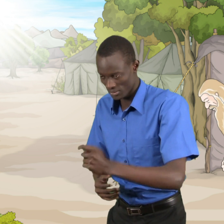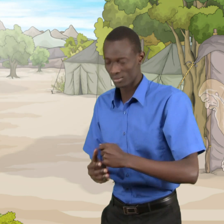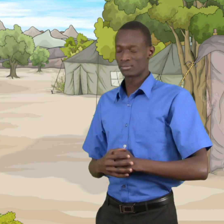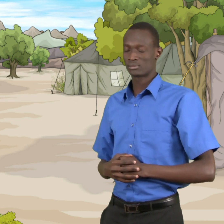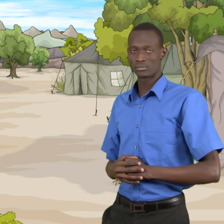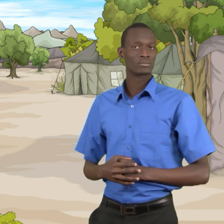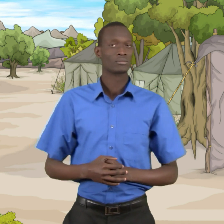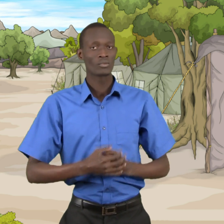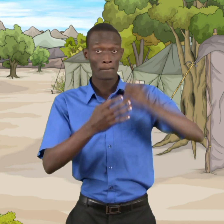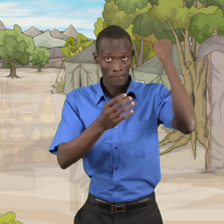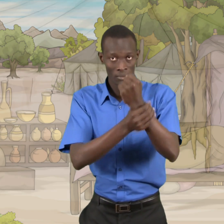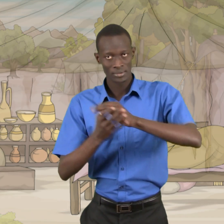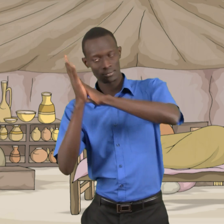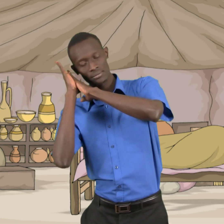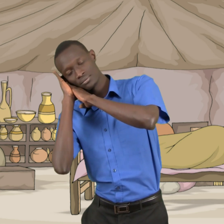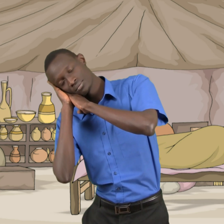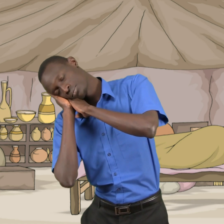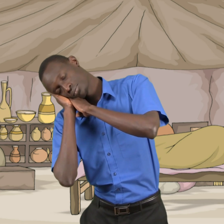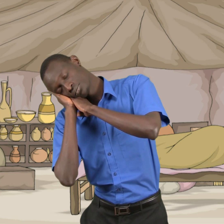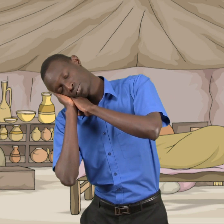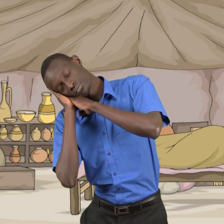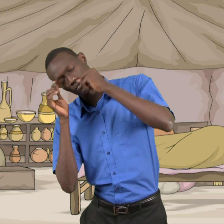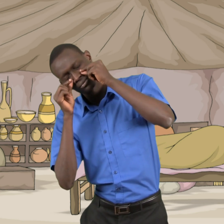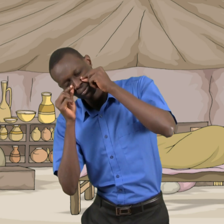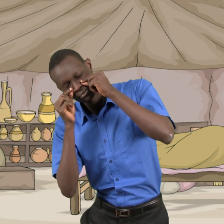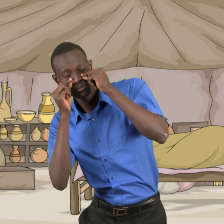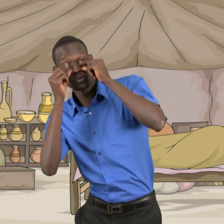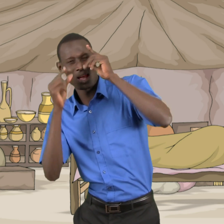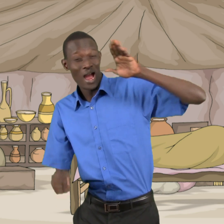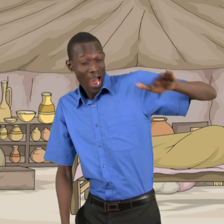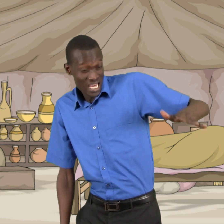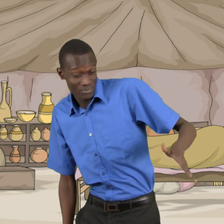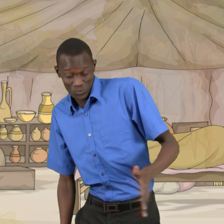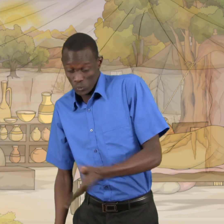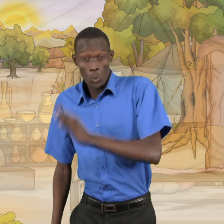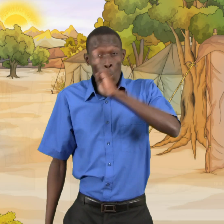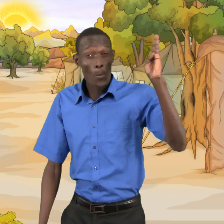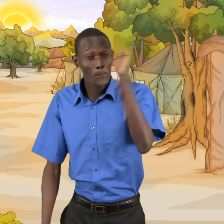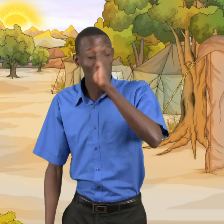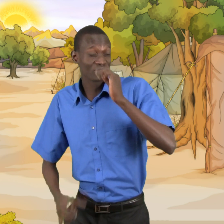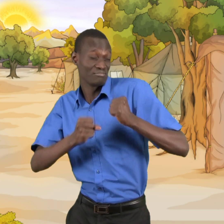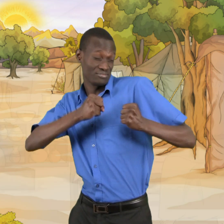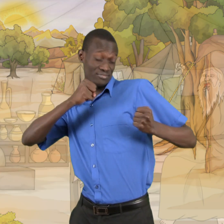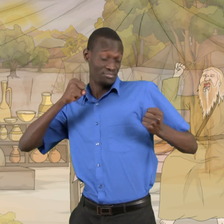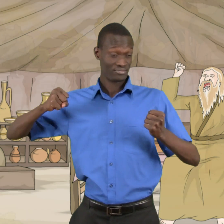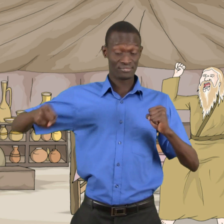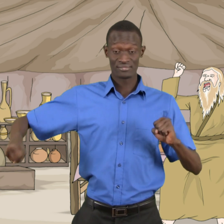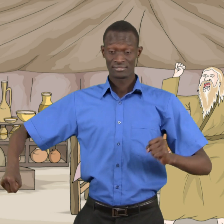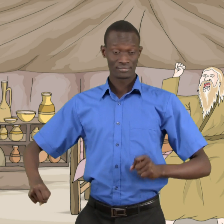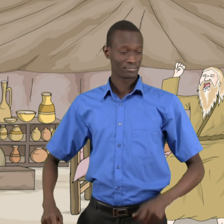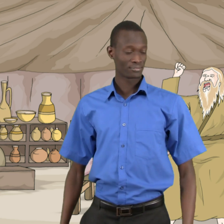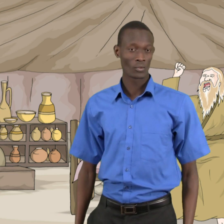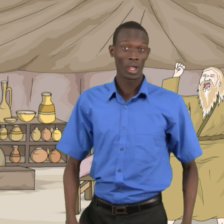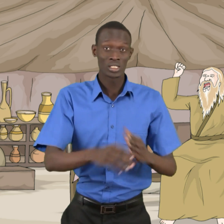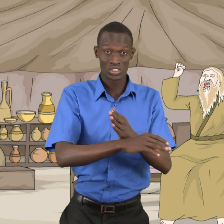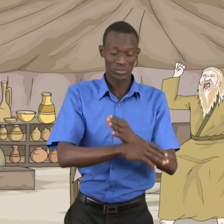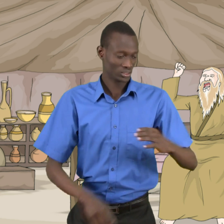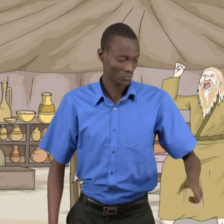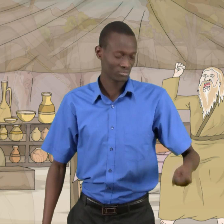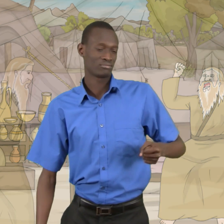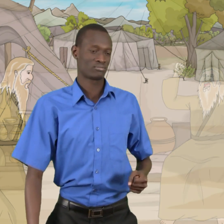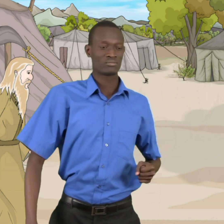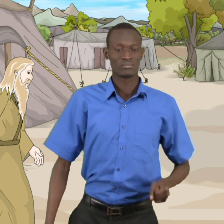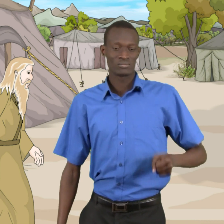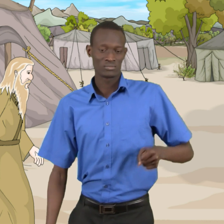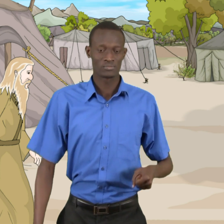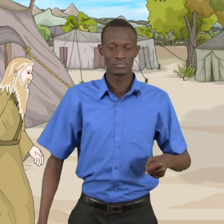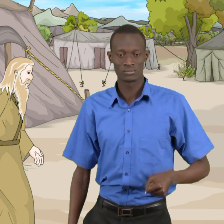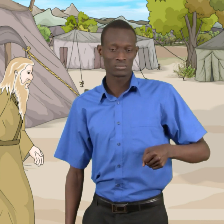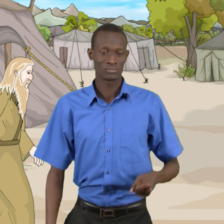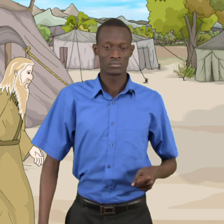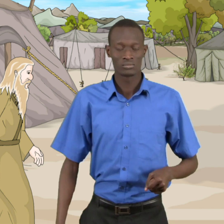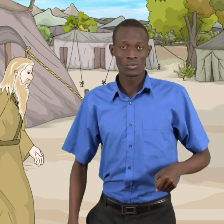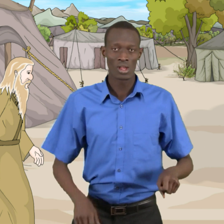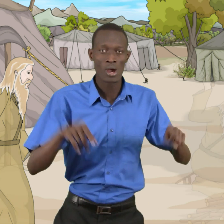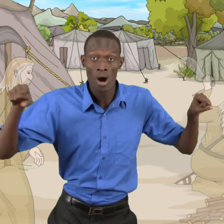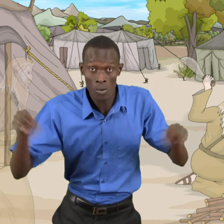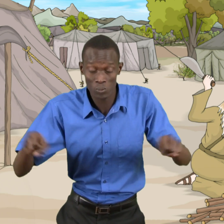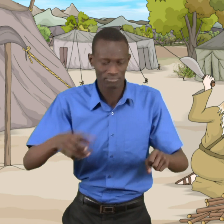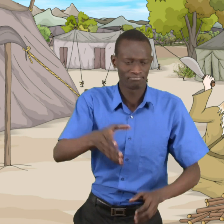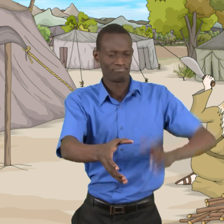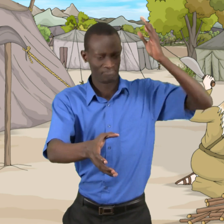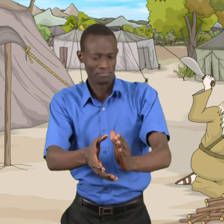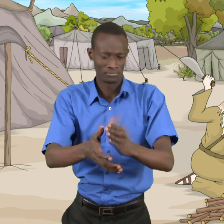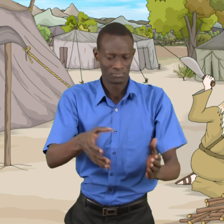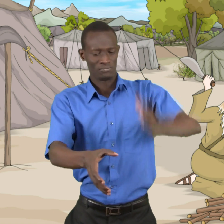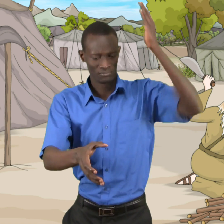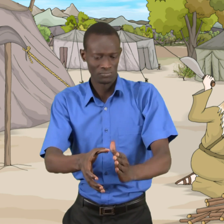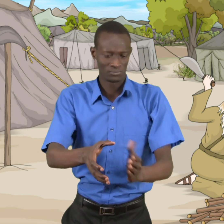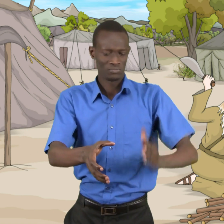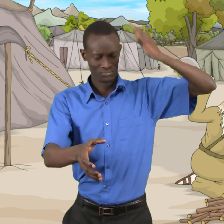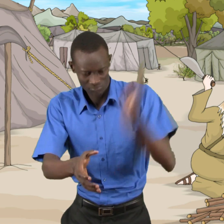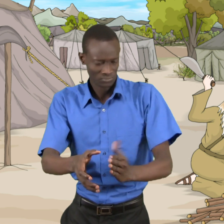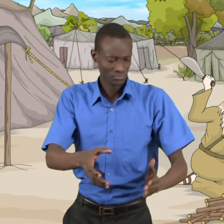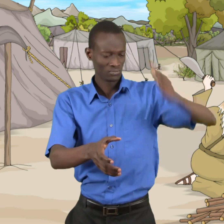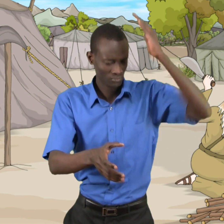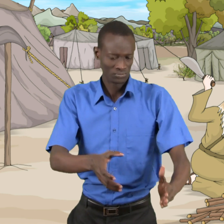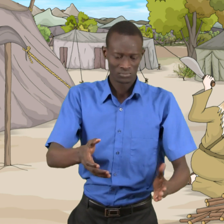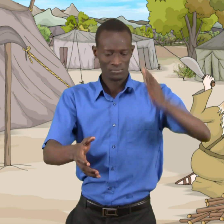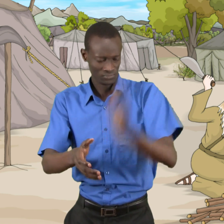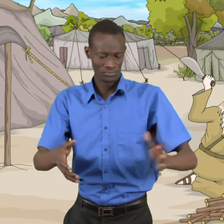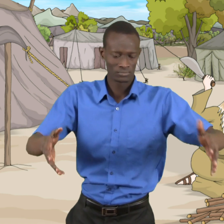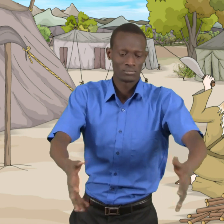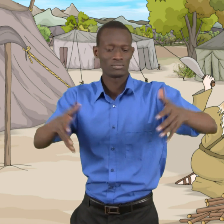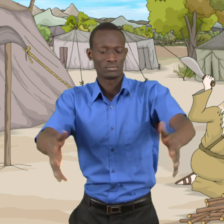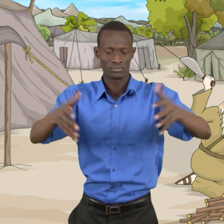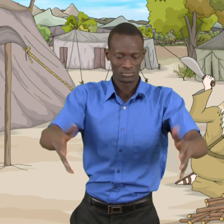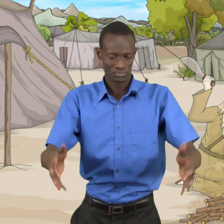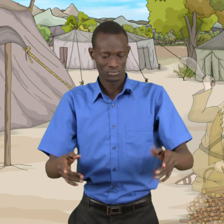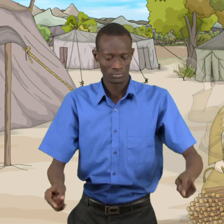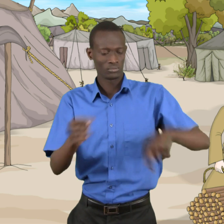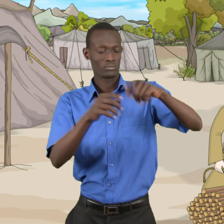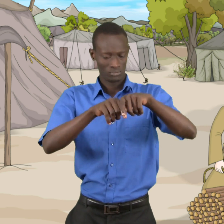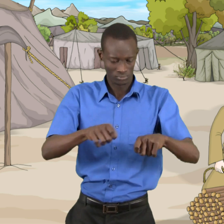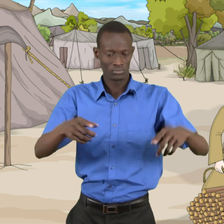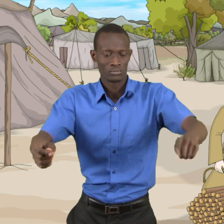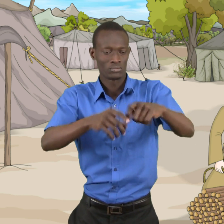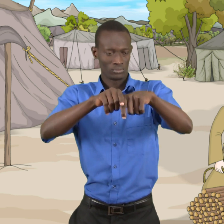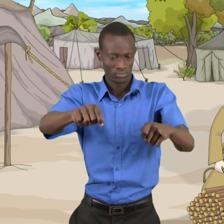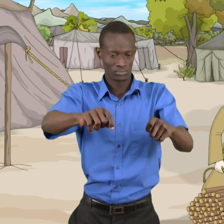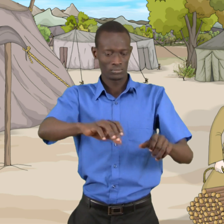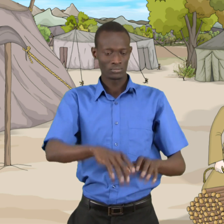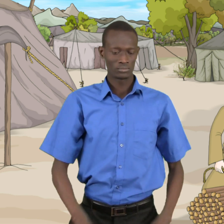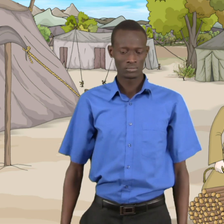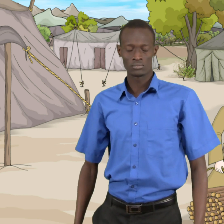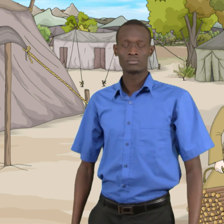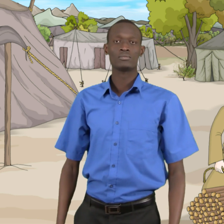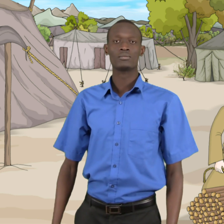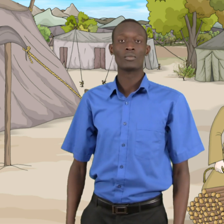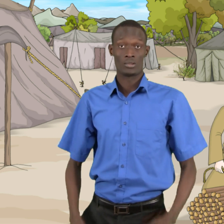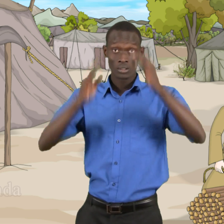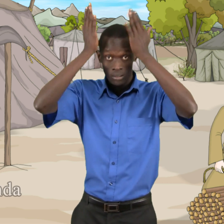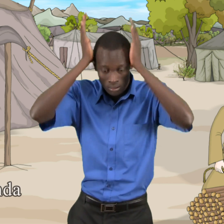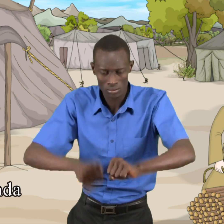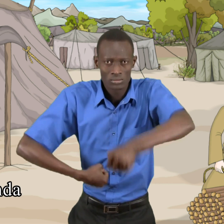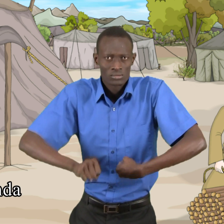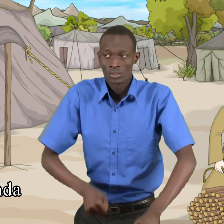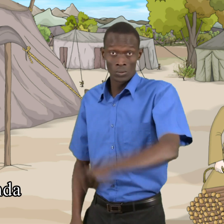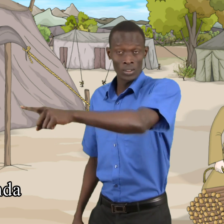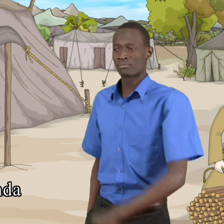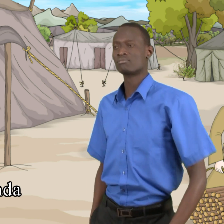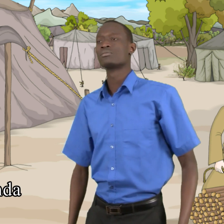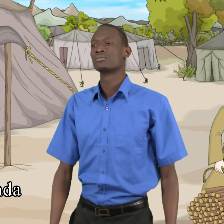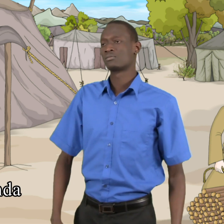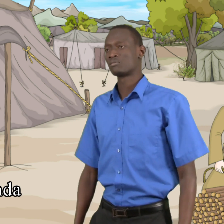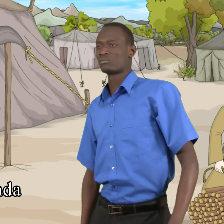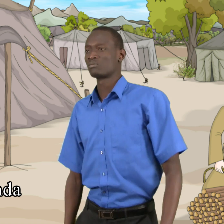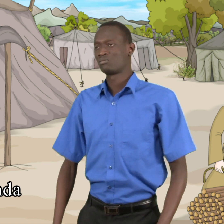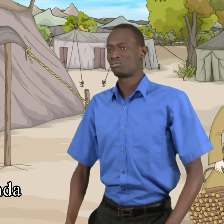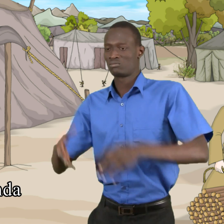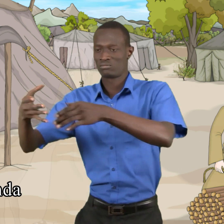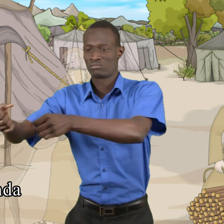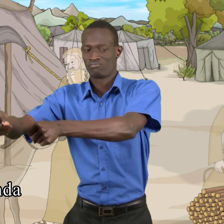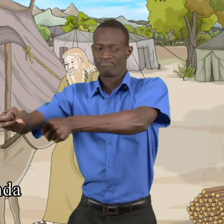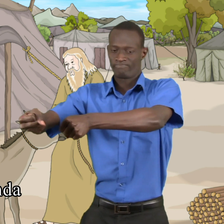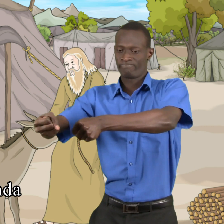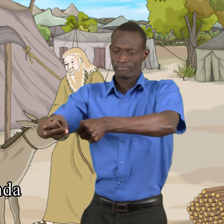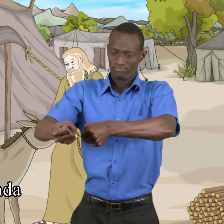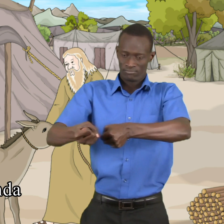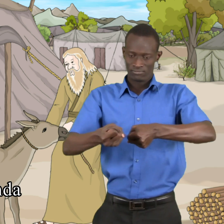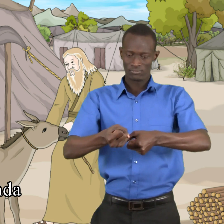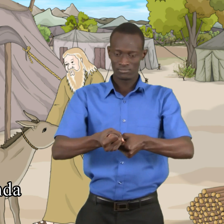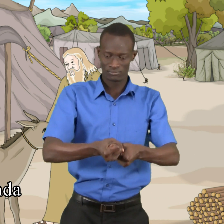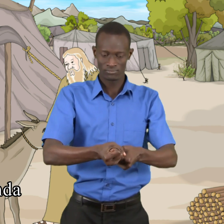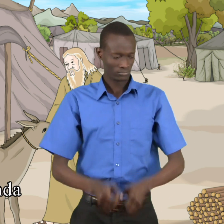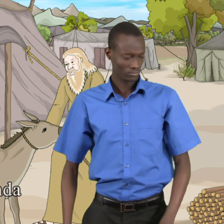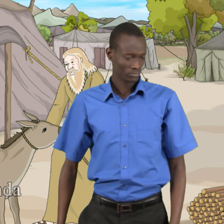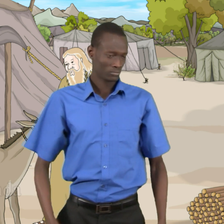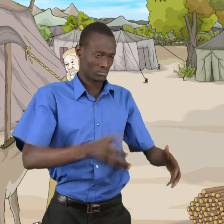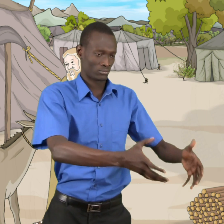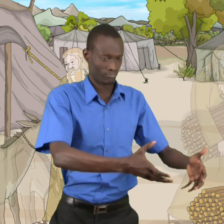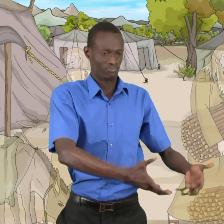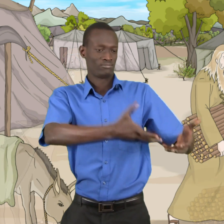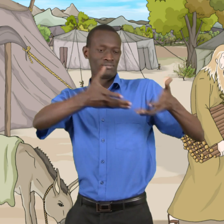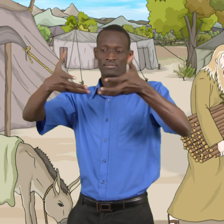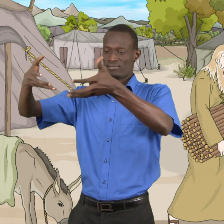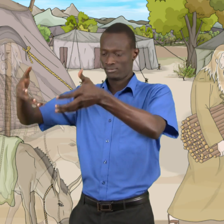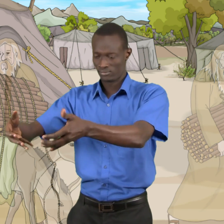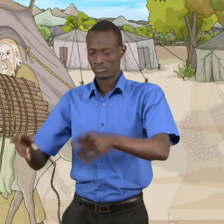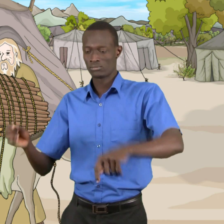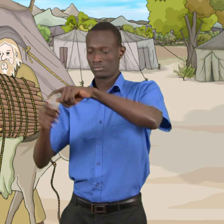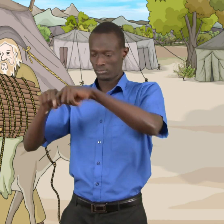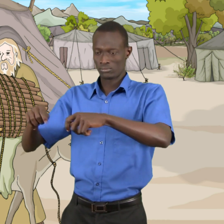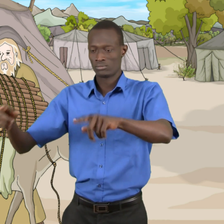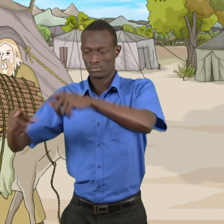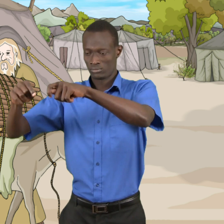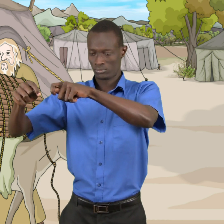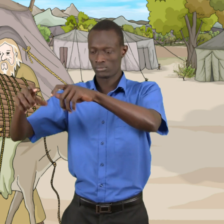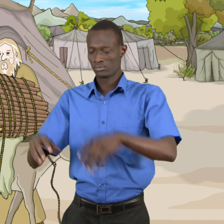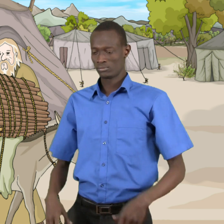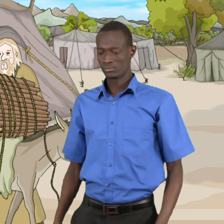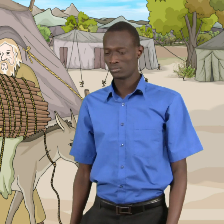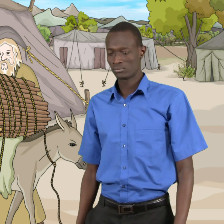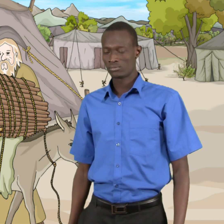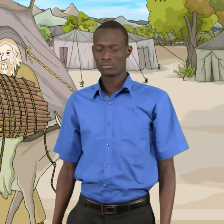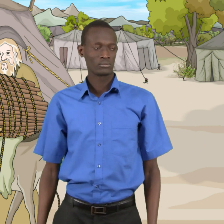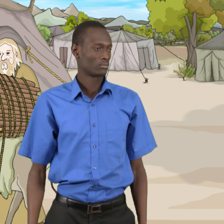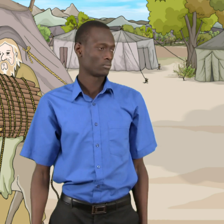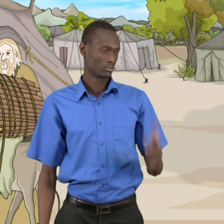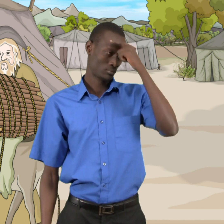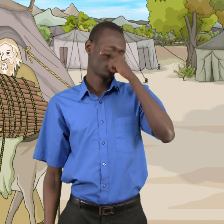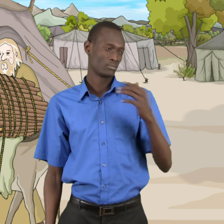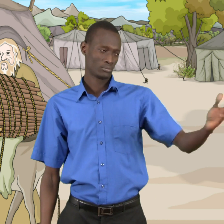So Abraham got up early the next morning, saddled his donkey, and took along two of his servants and his son Isaac.